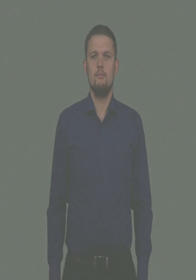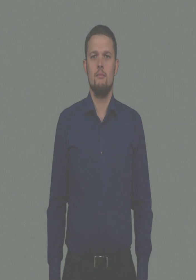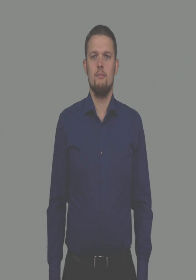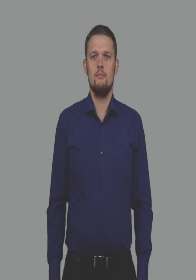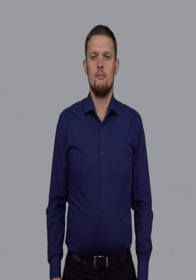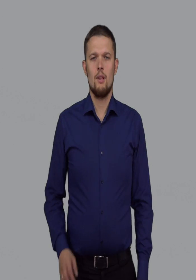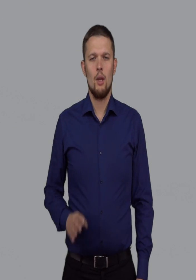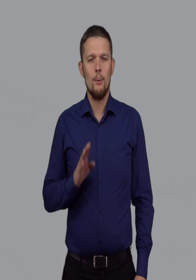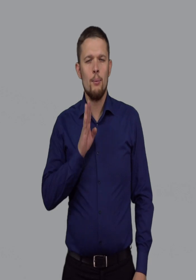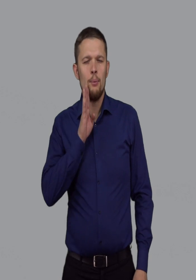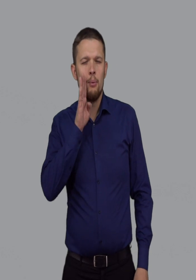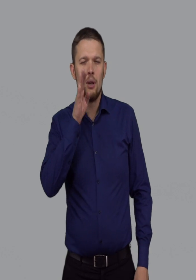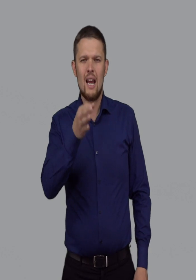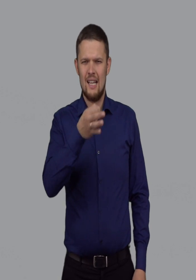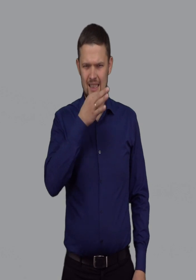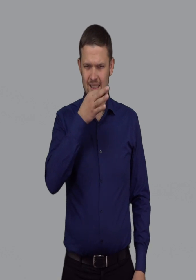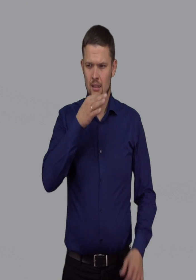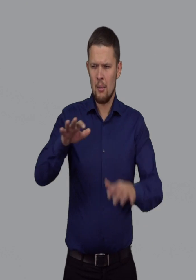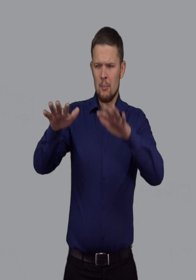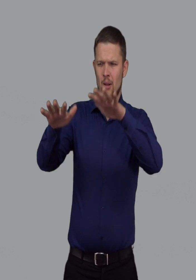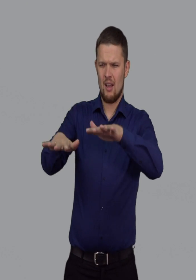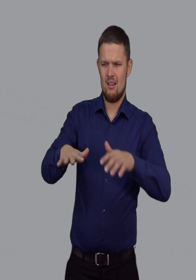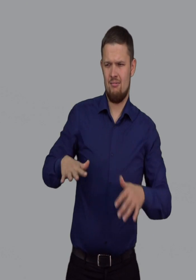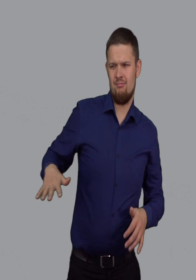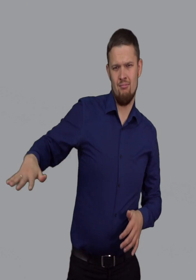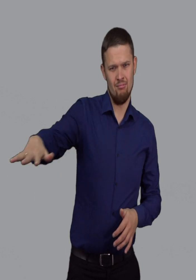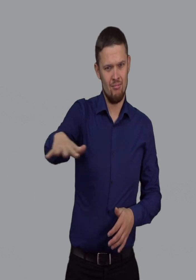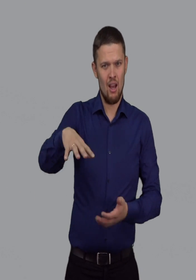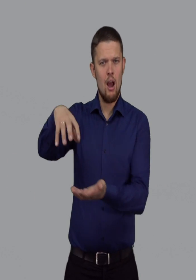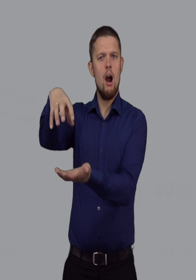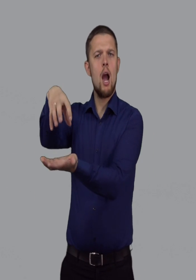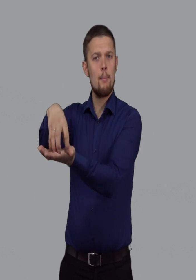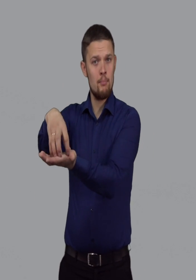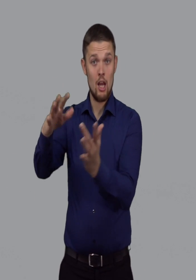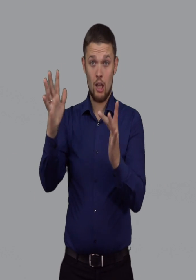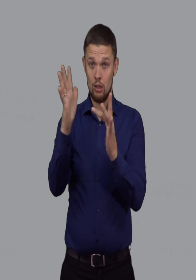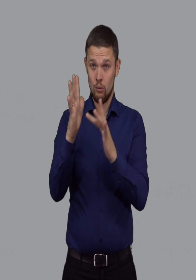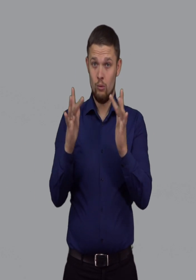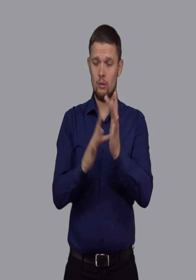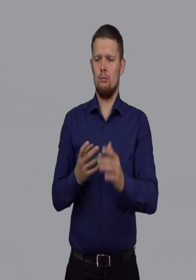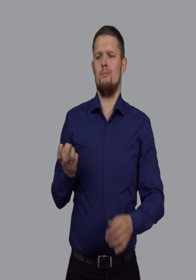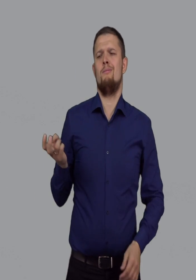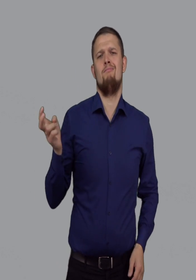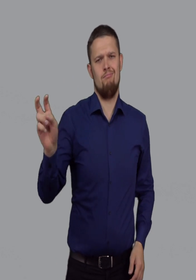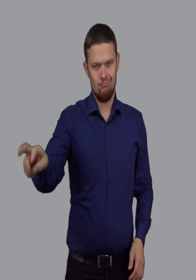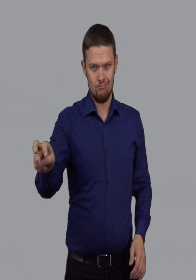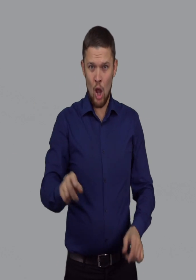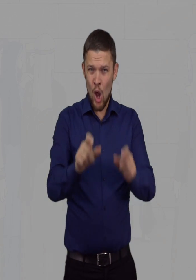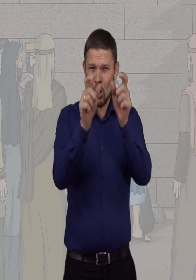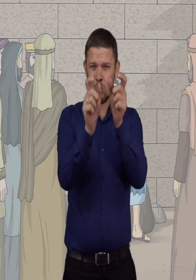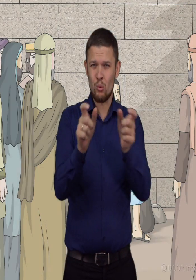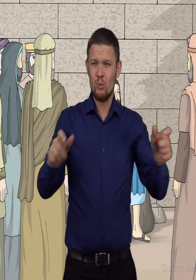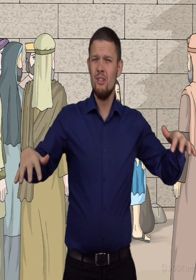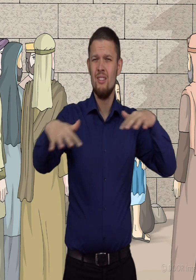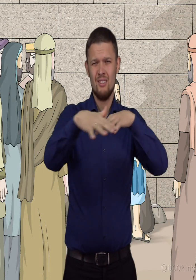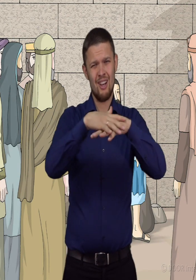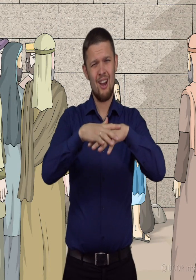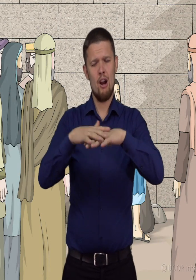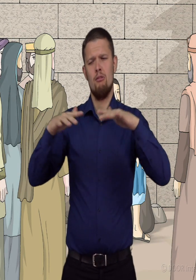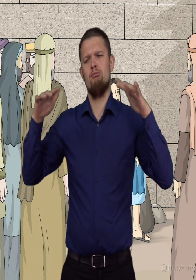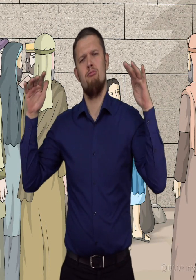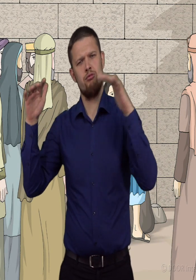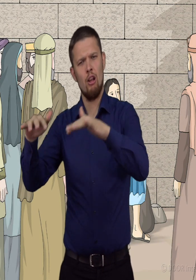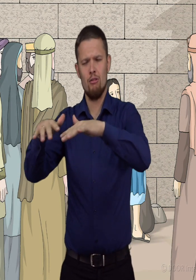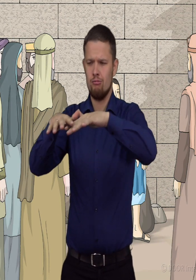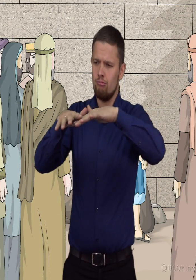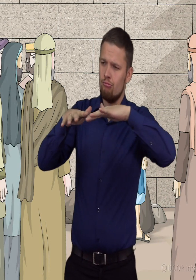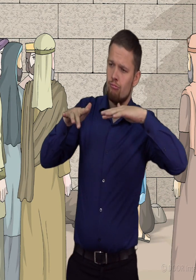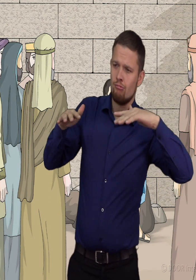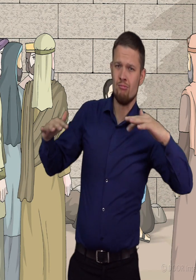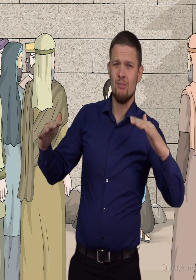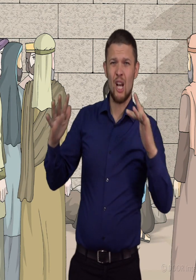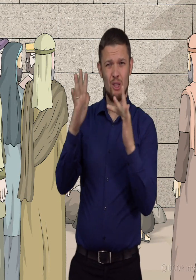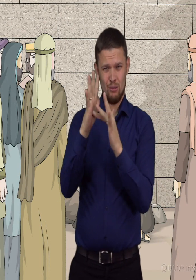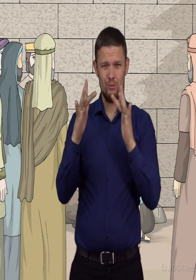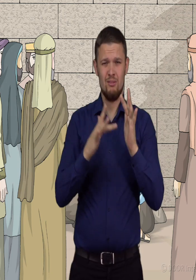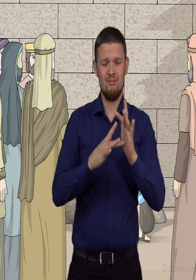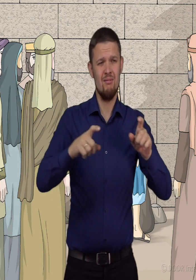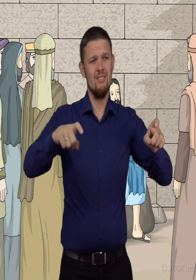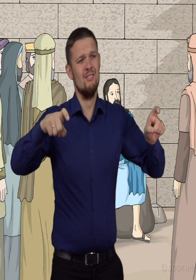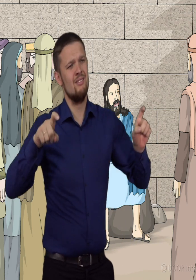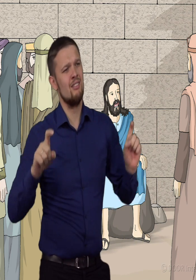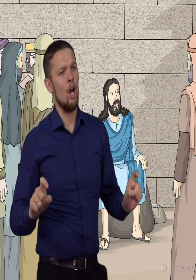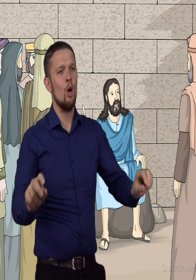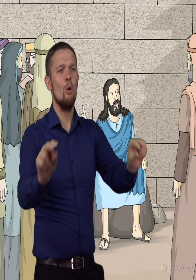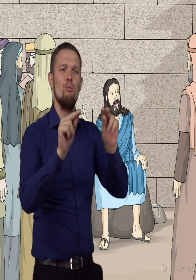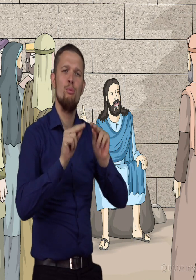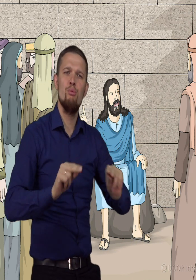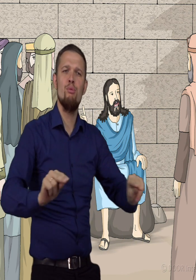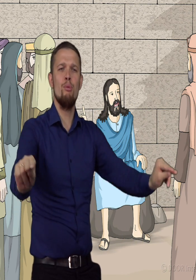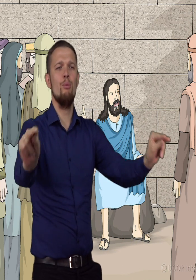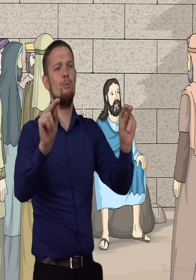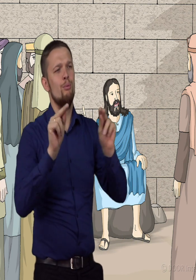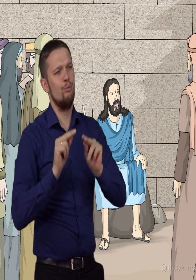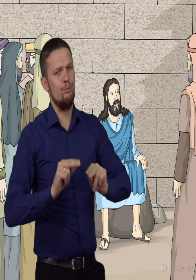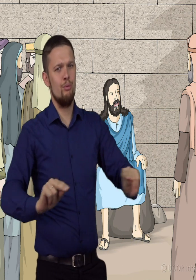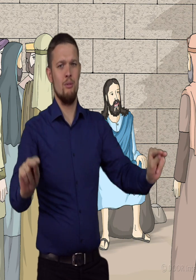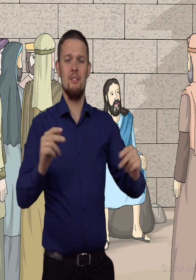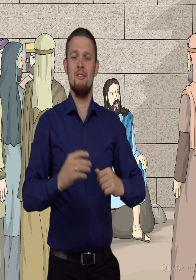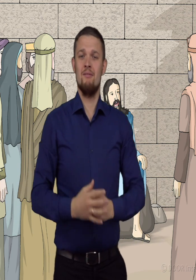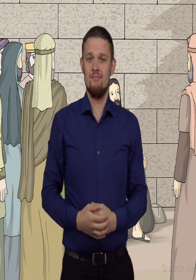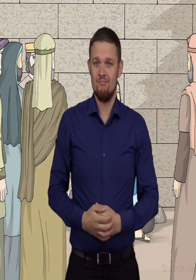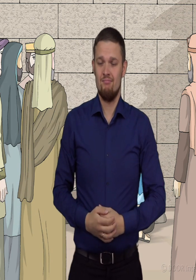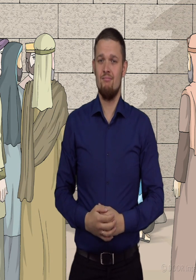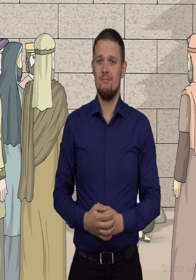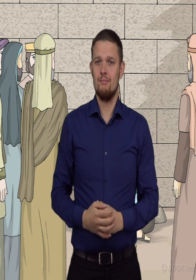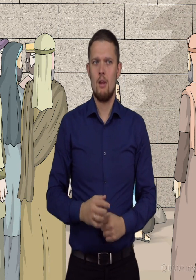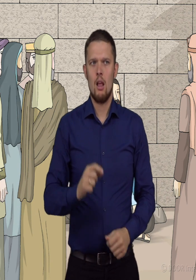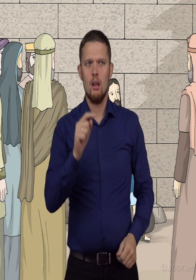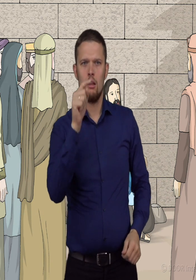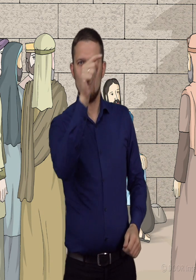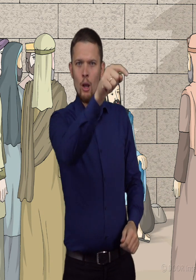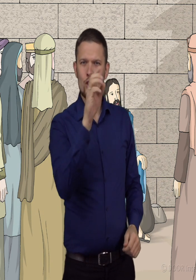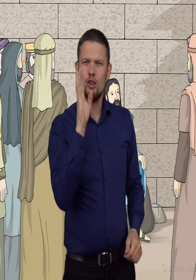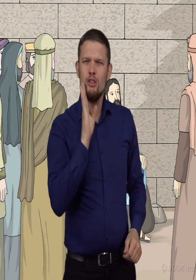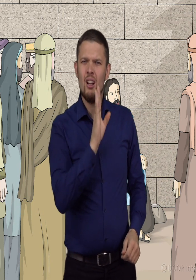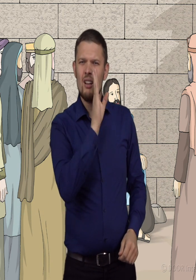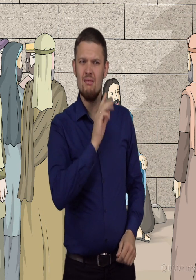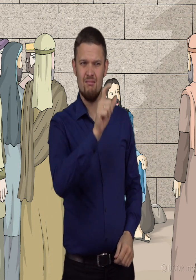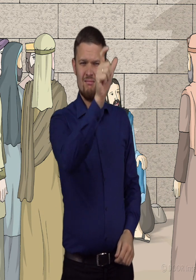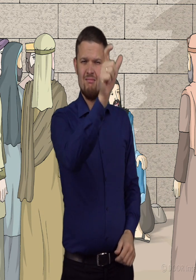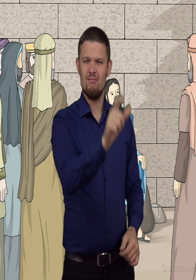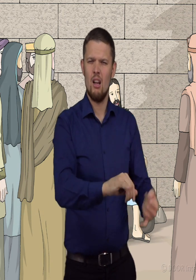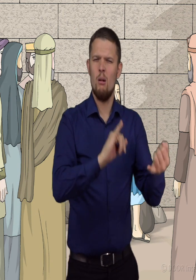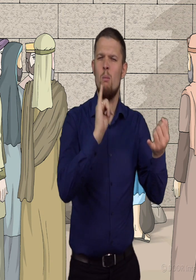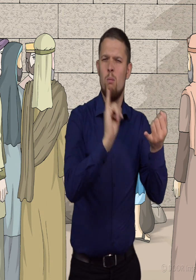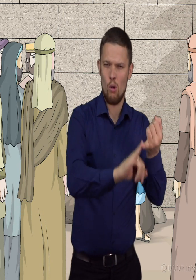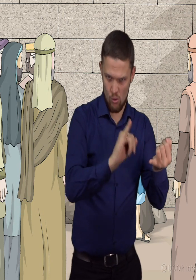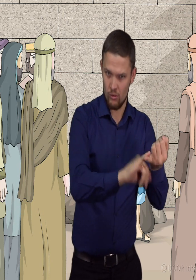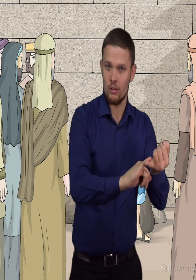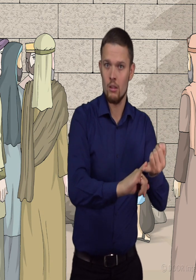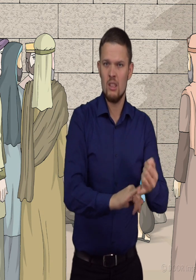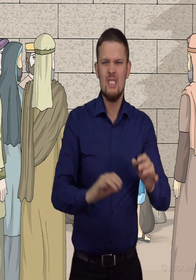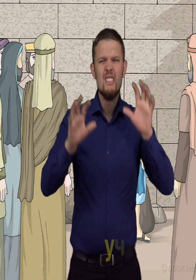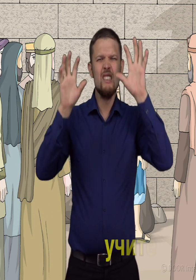Early in the morning He went back into the temple courts. All the people came to Him, and He sat down to teach them.